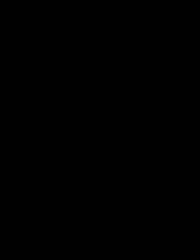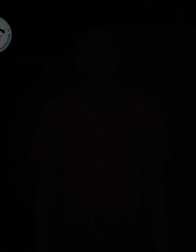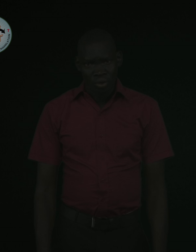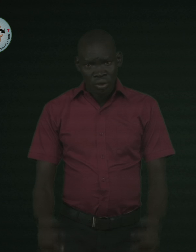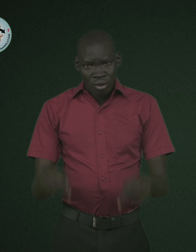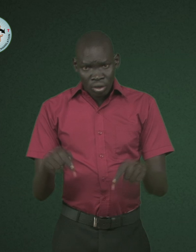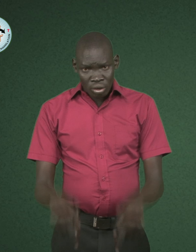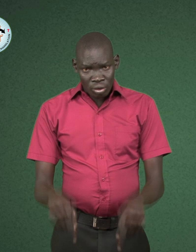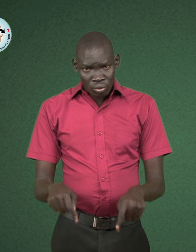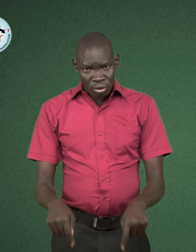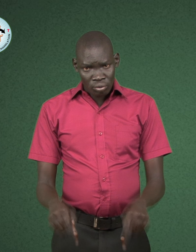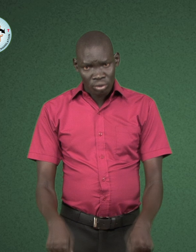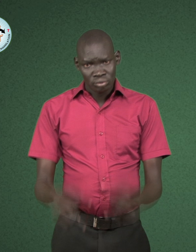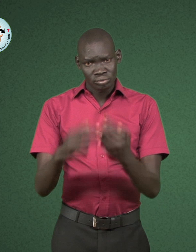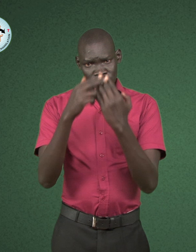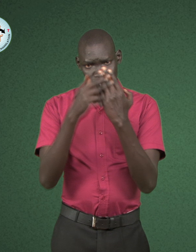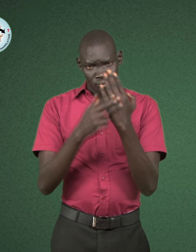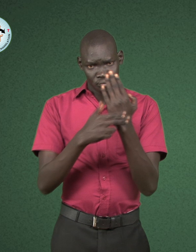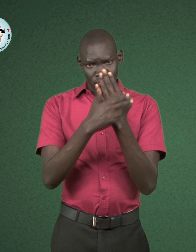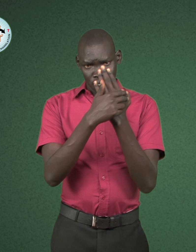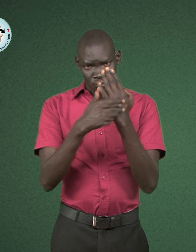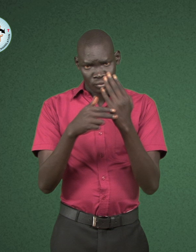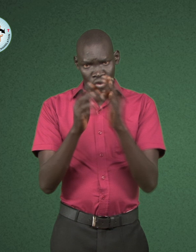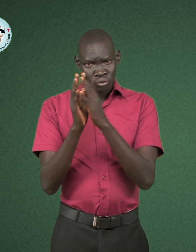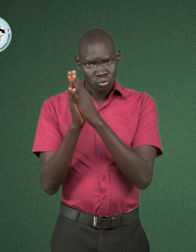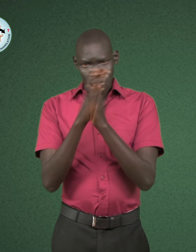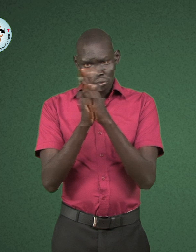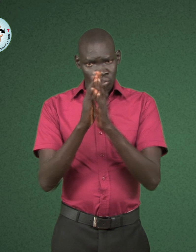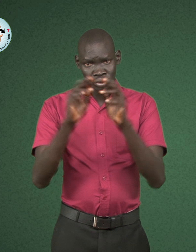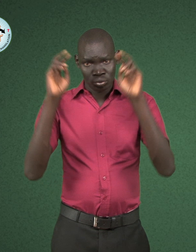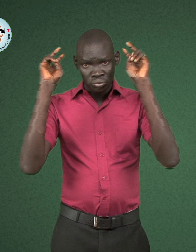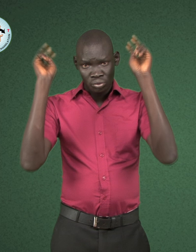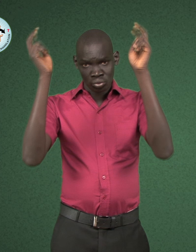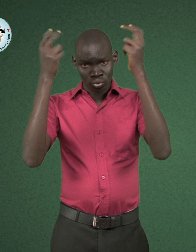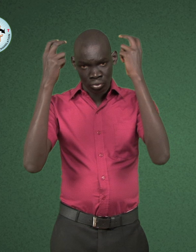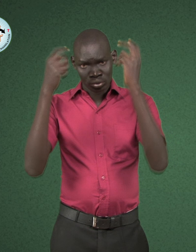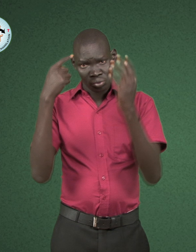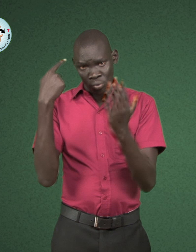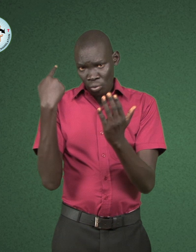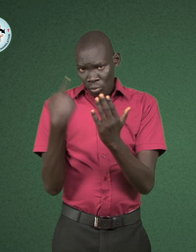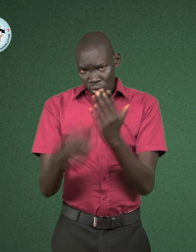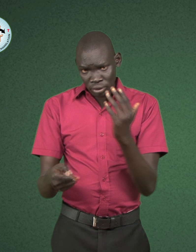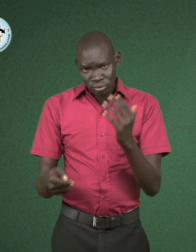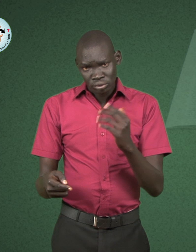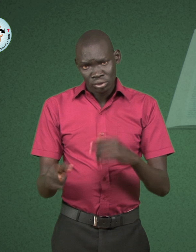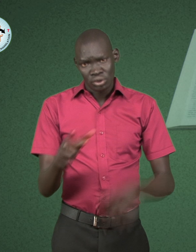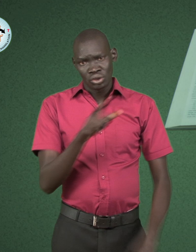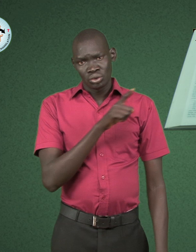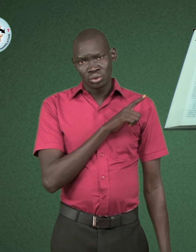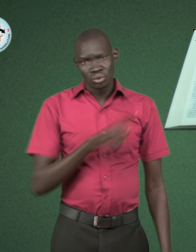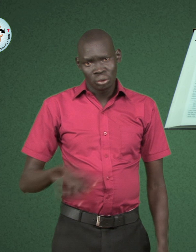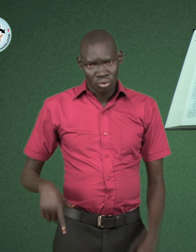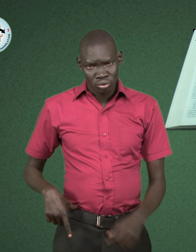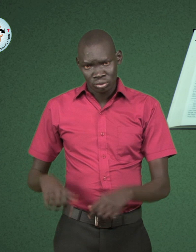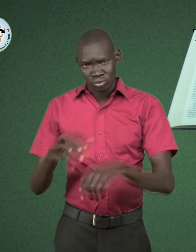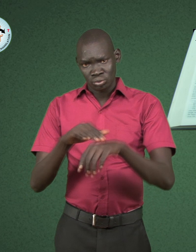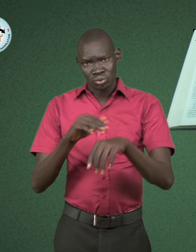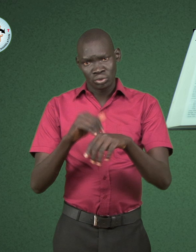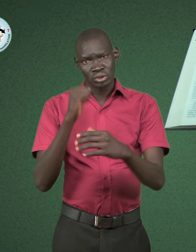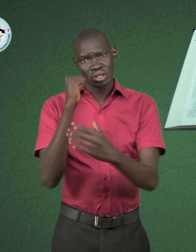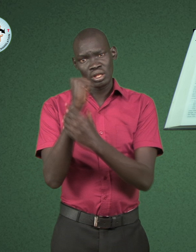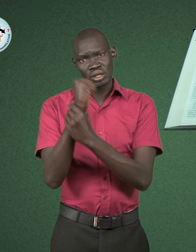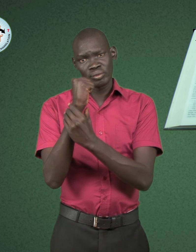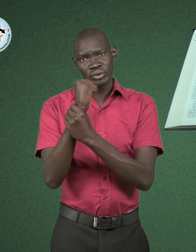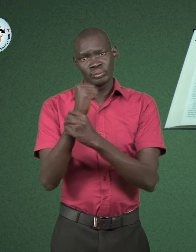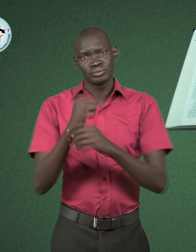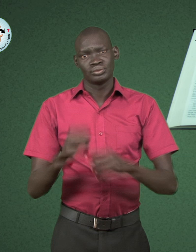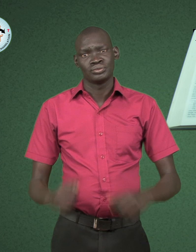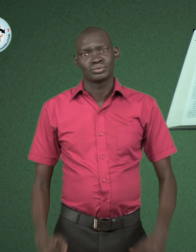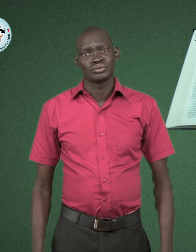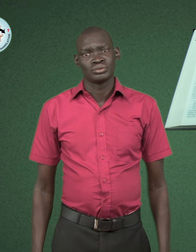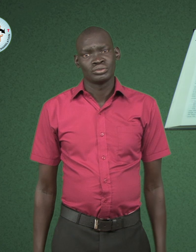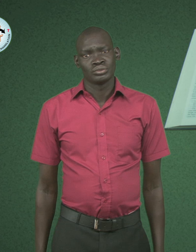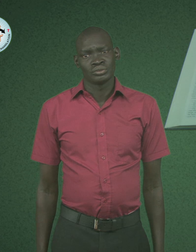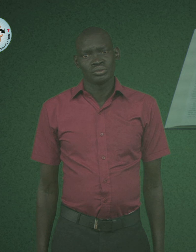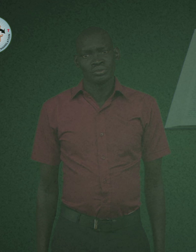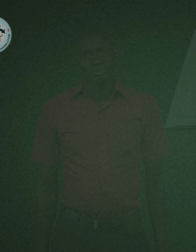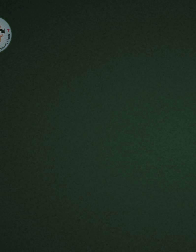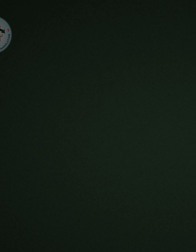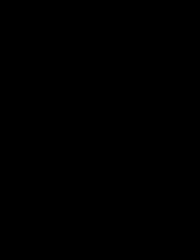The Lord calls Abram